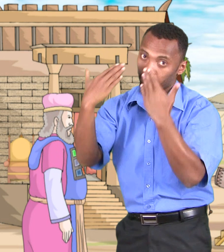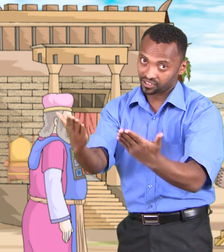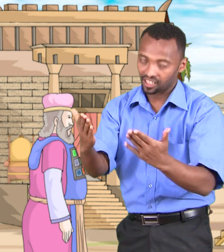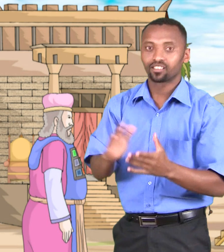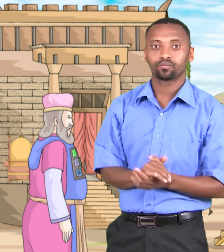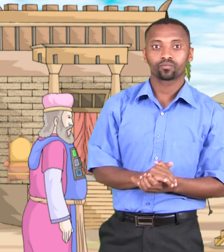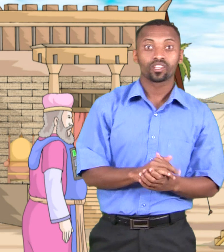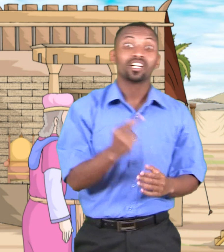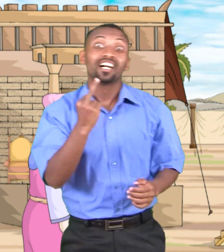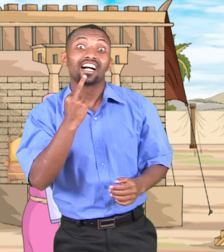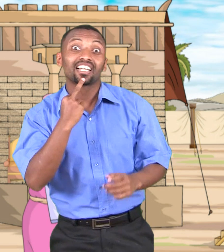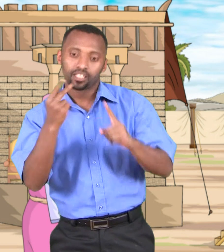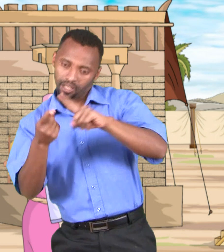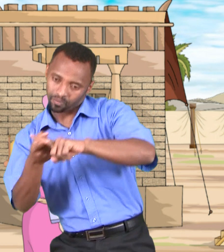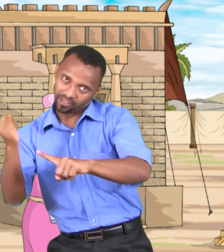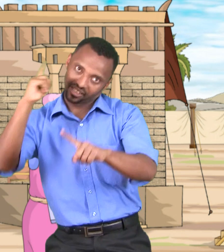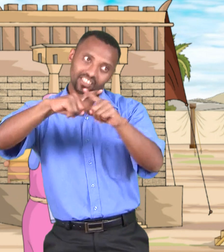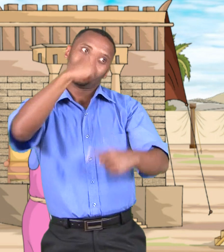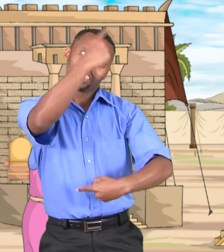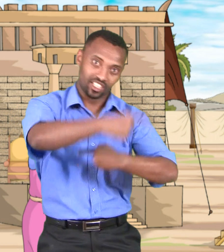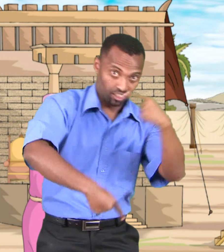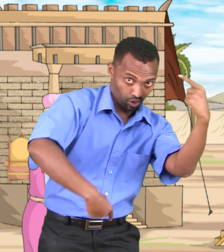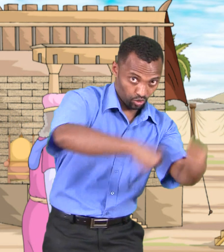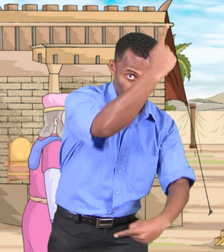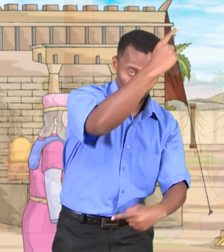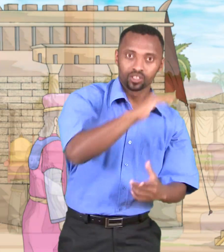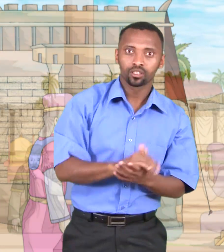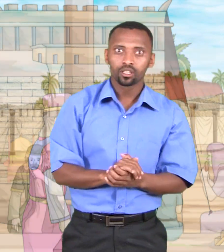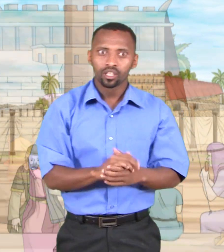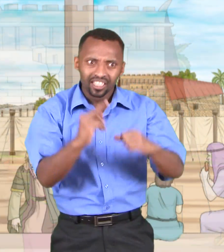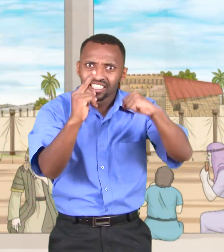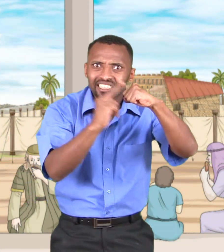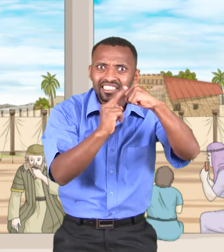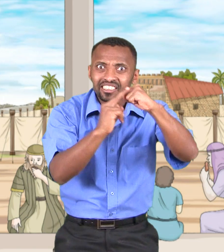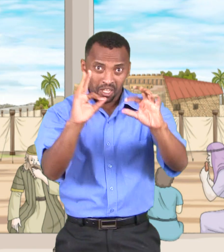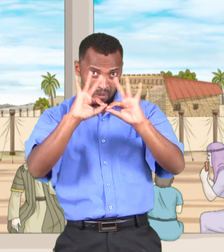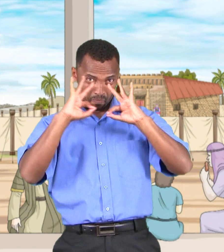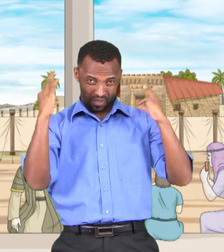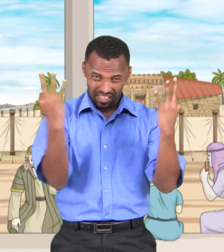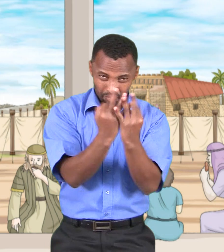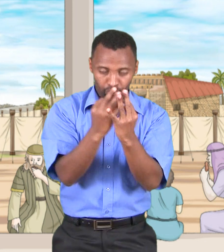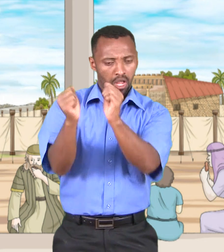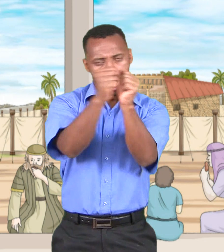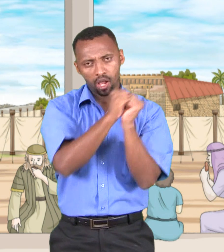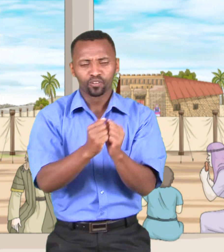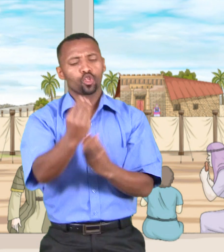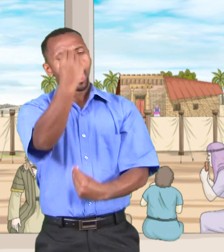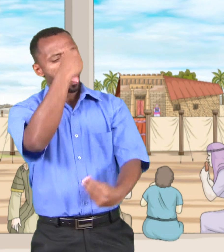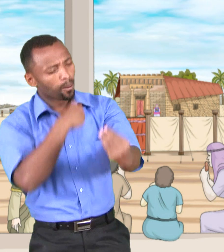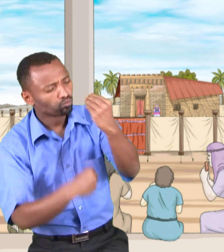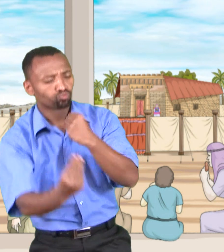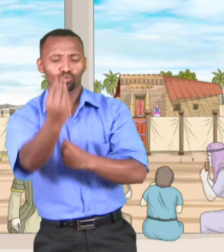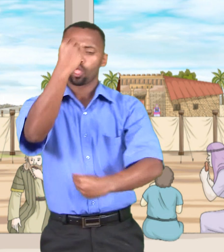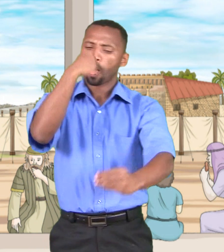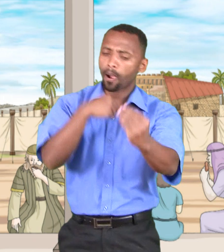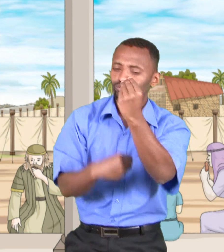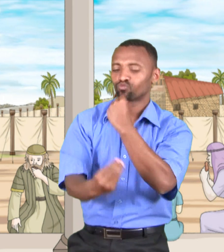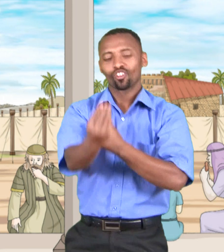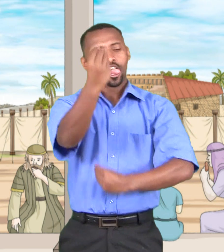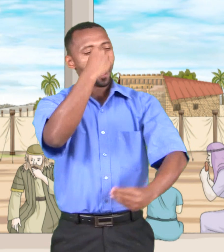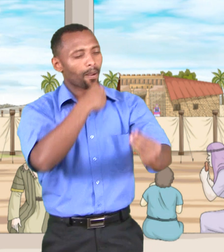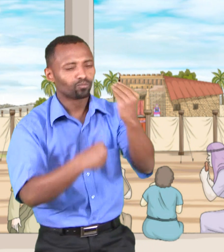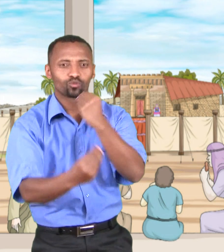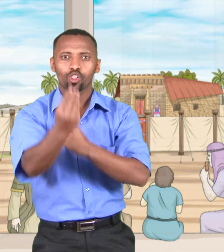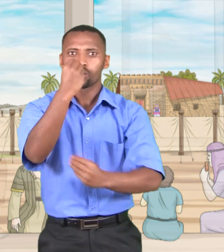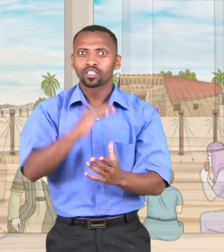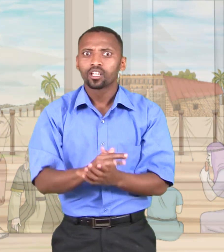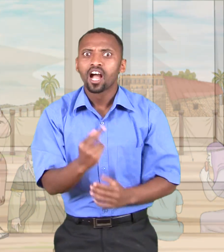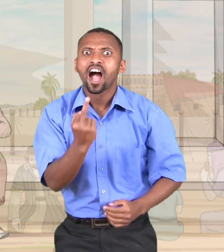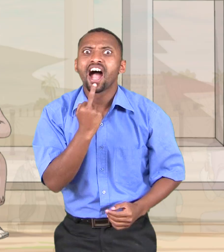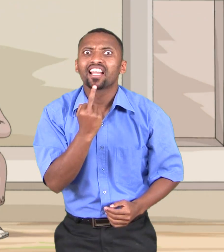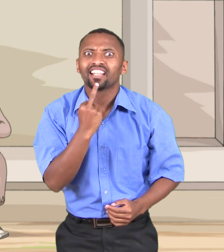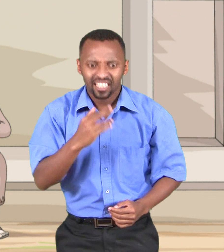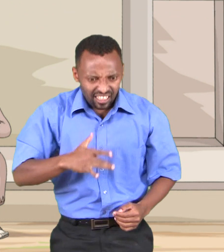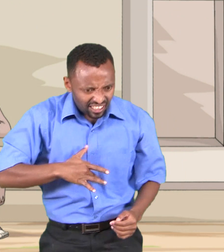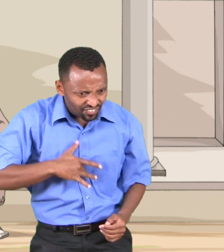“May your maidservant find favor with you,” said Hannah.